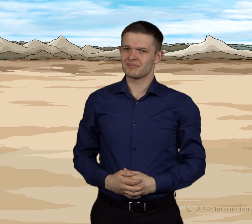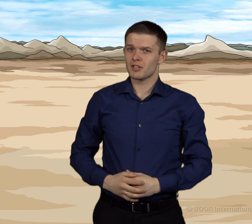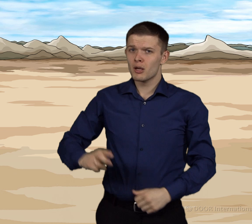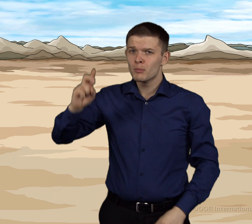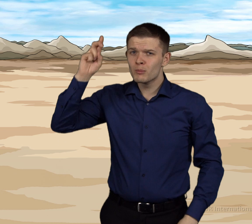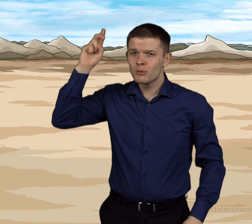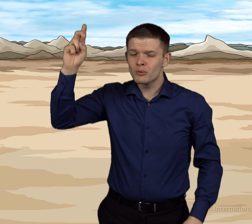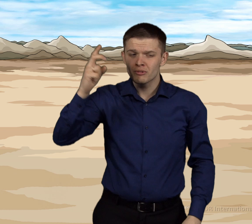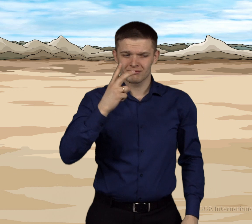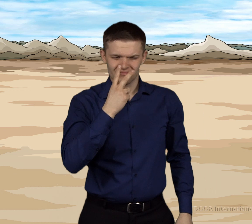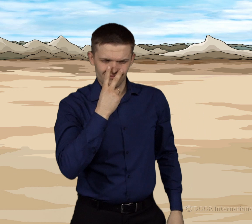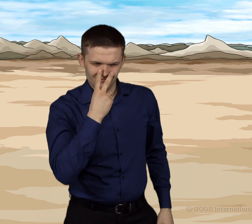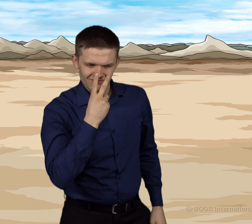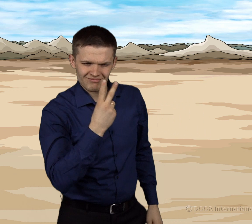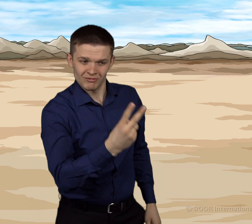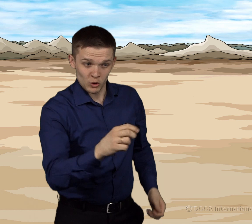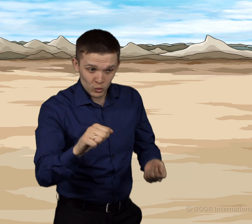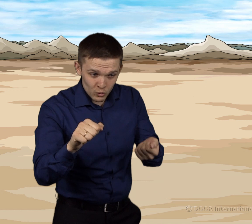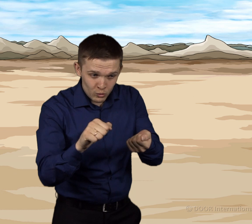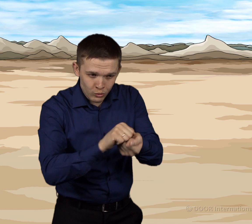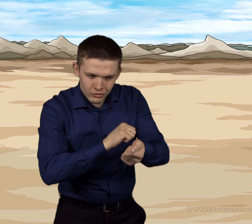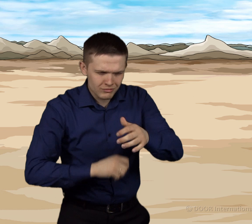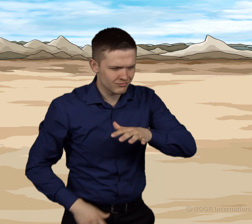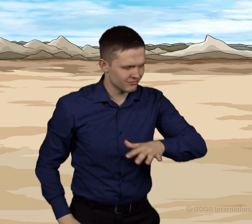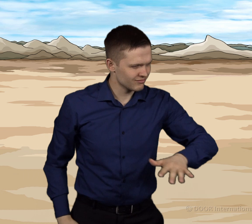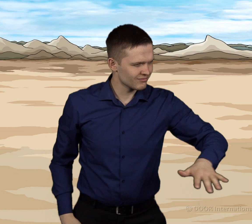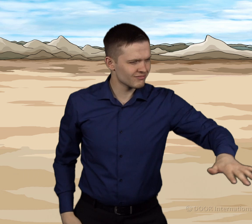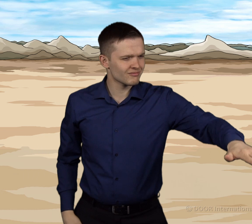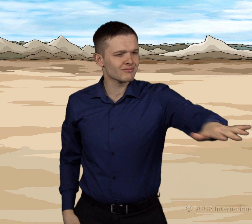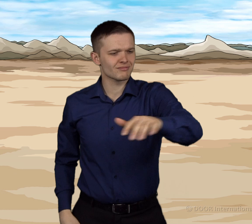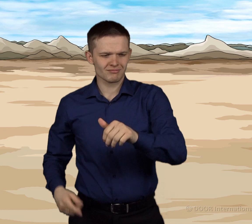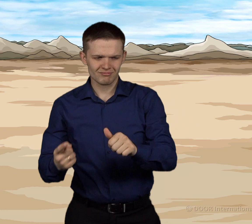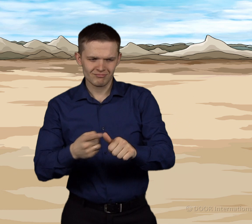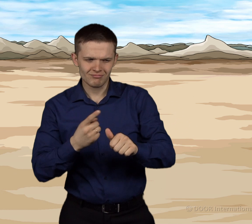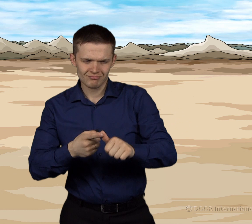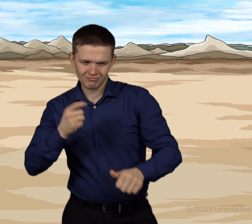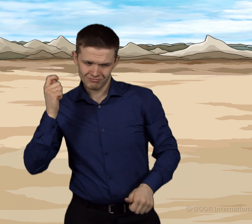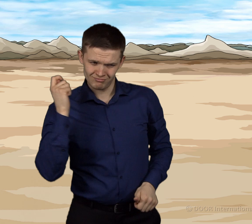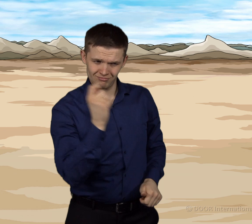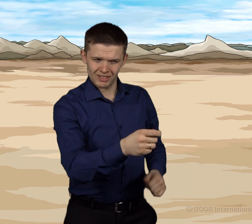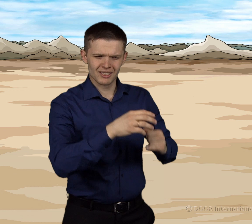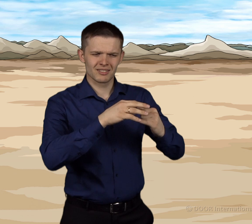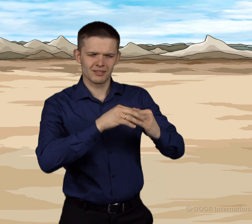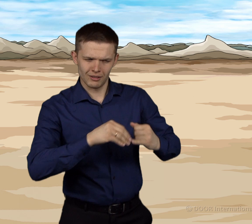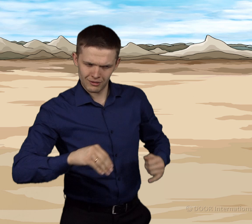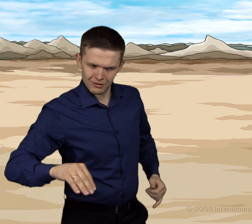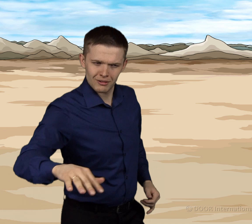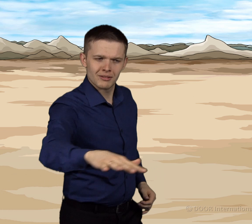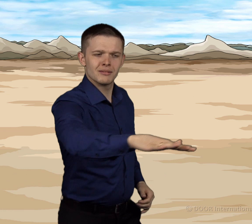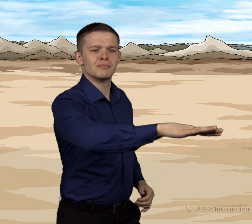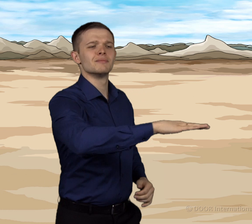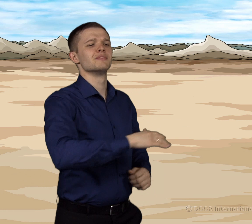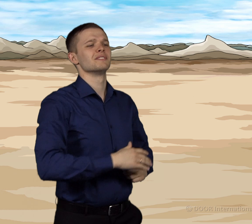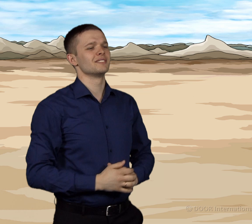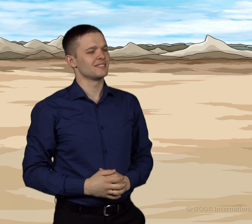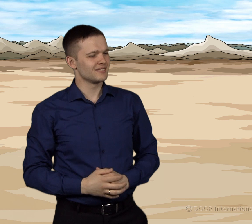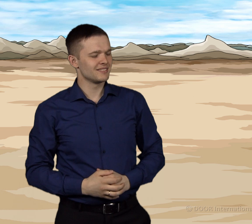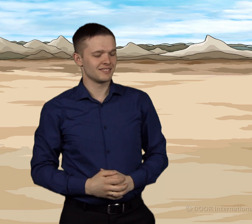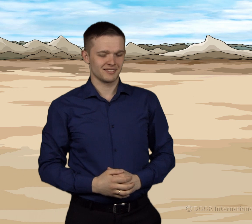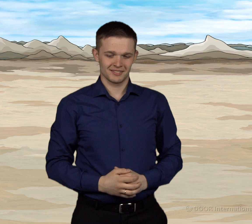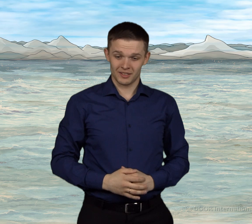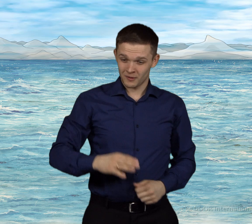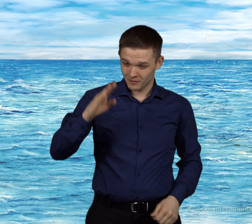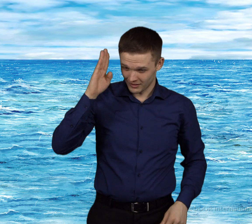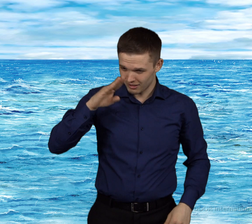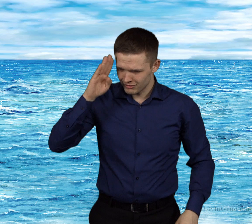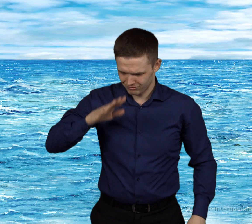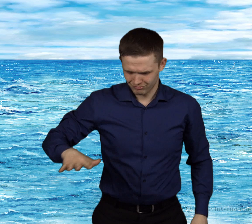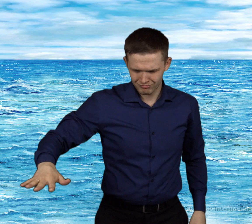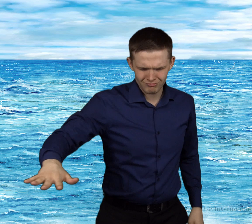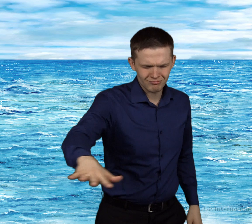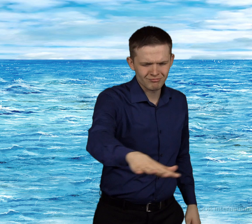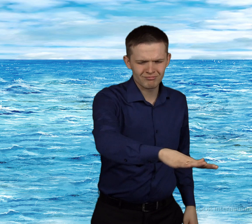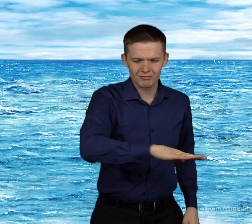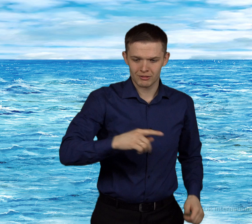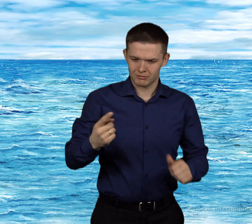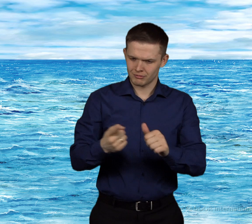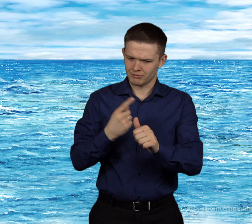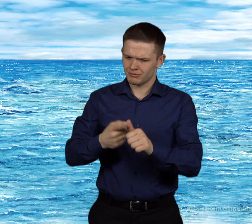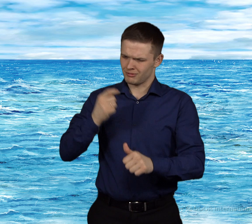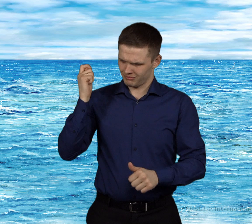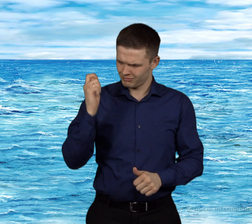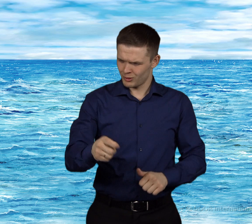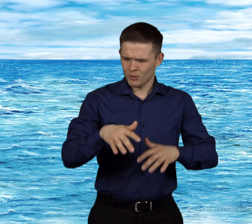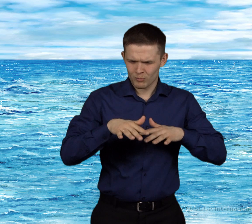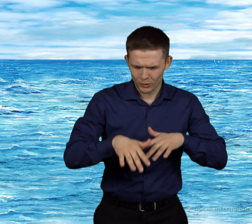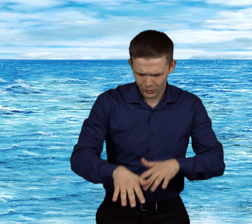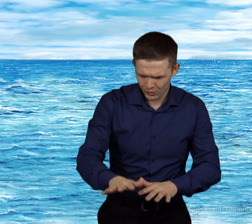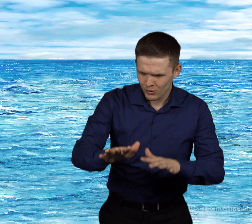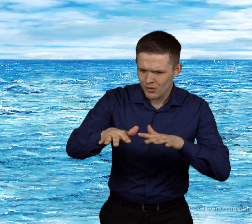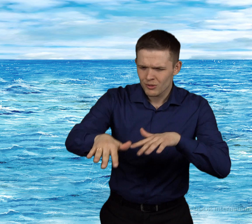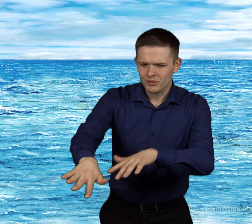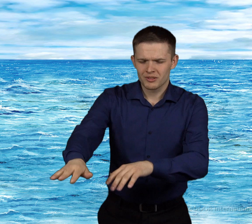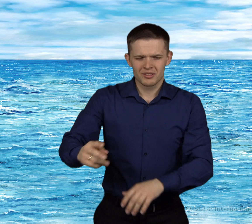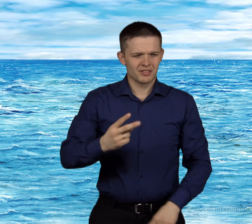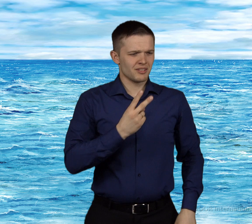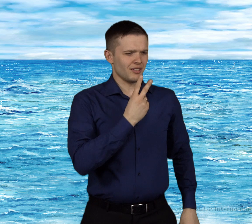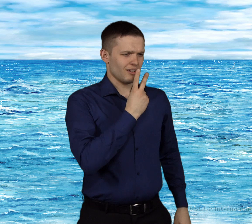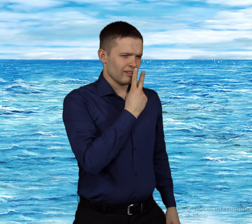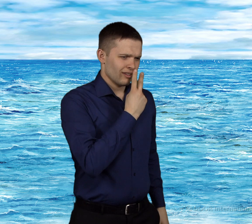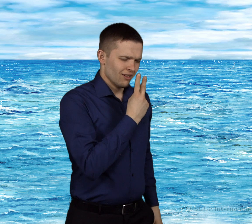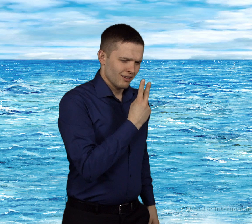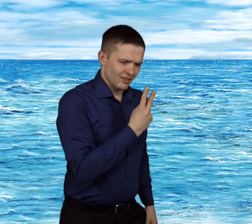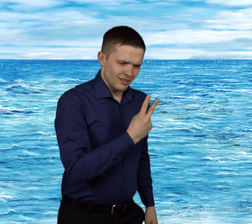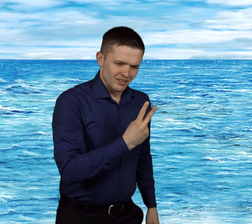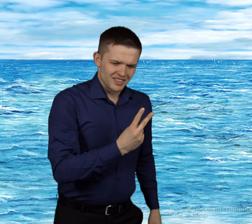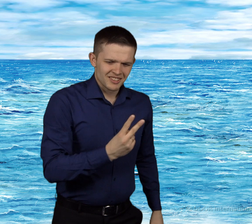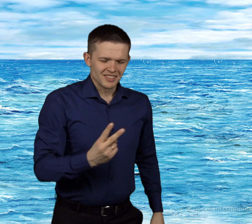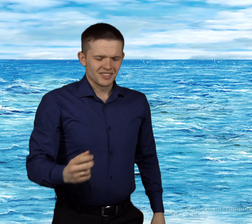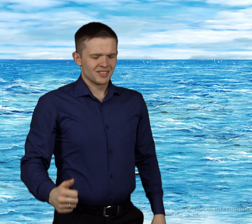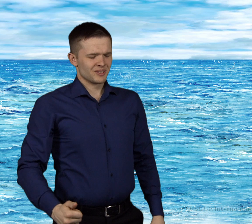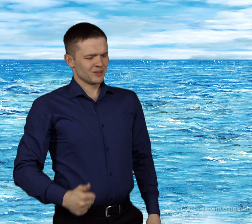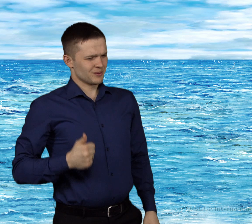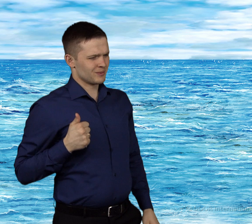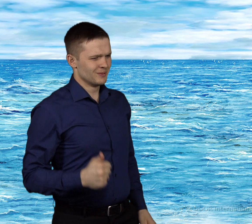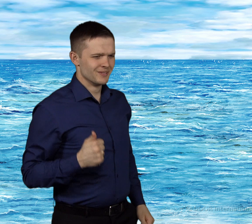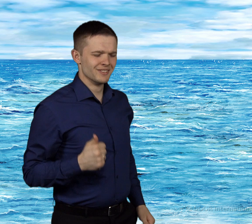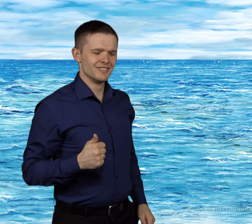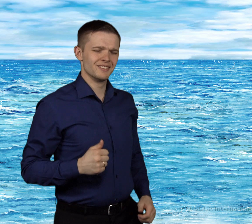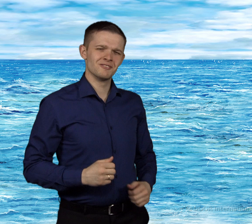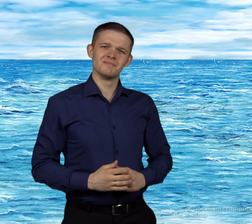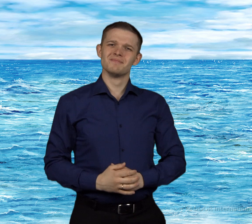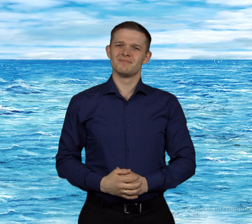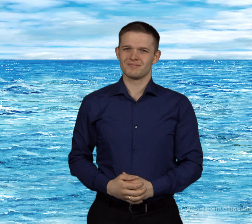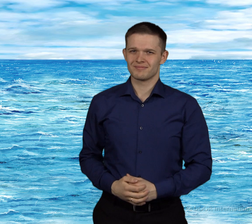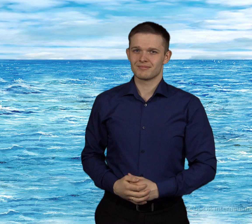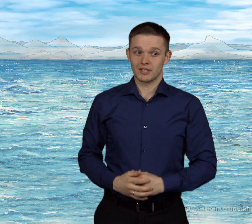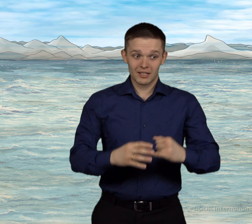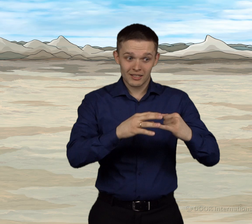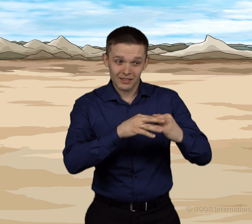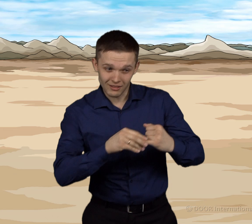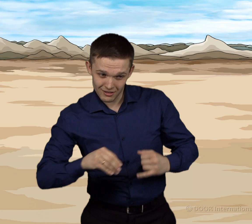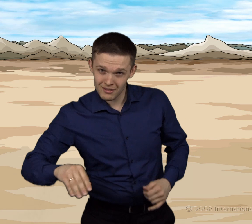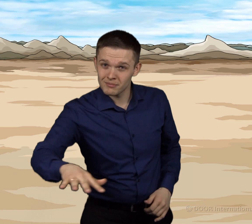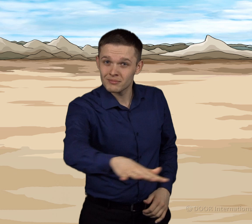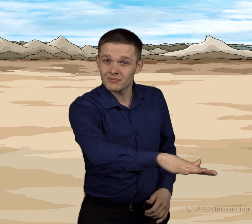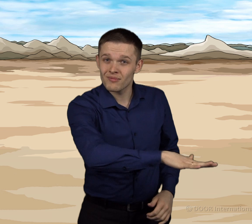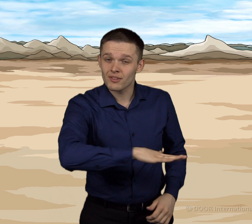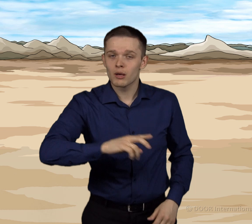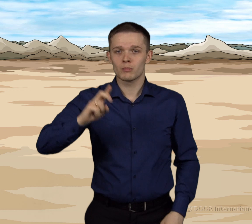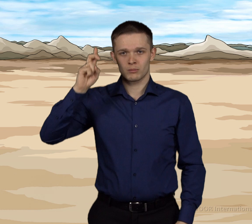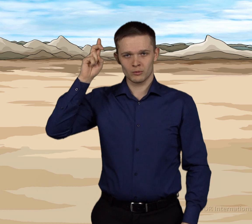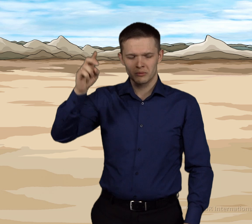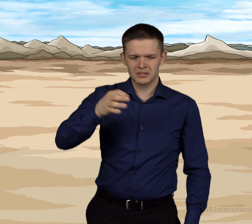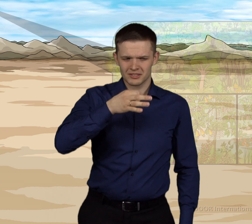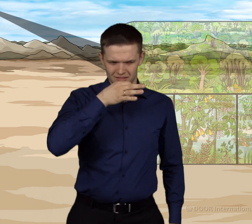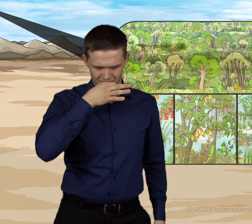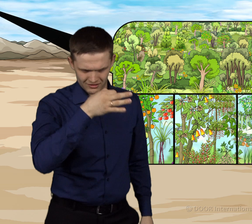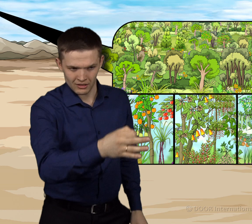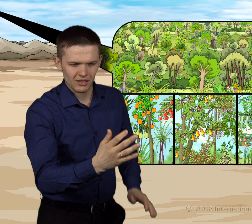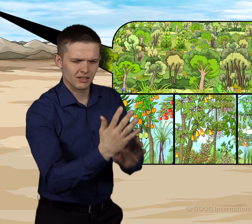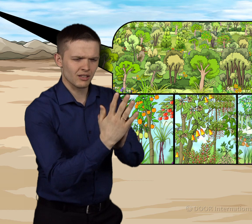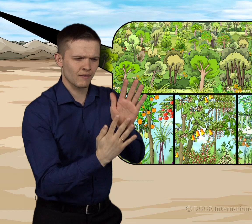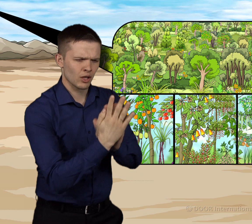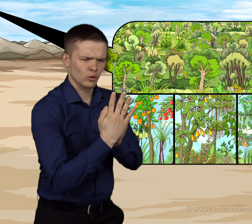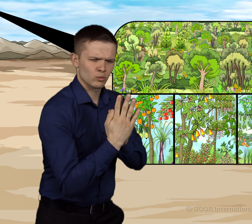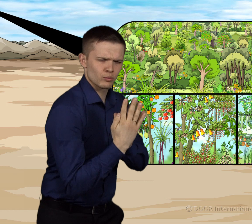God called the dry land “earth,” and the gathering of waters He called “seas.” And God saw that it was good.